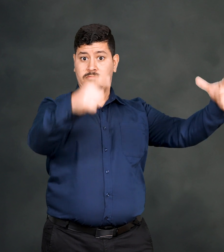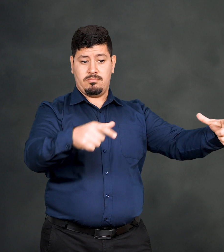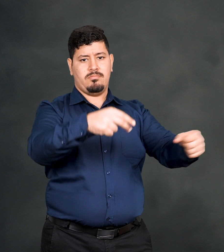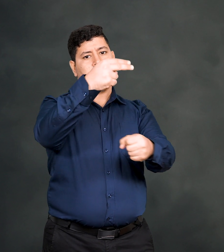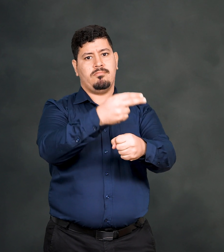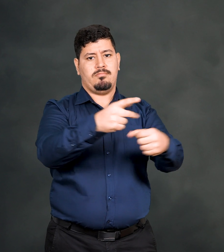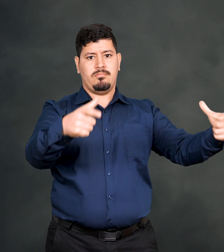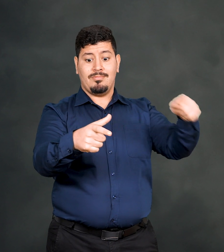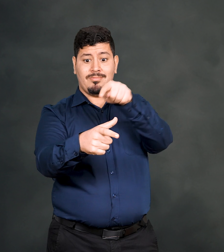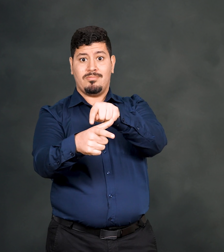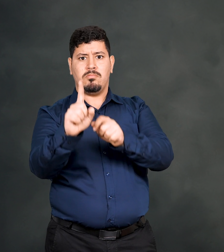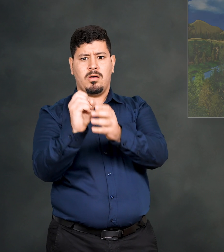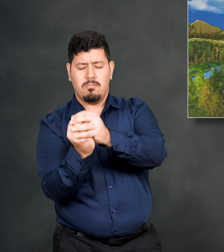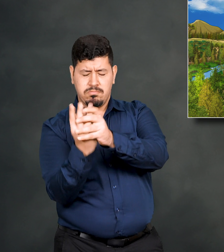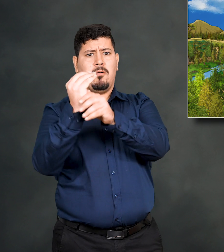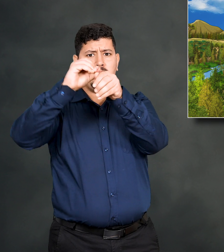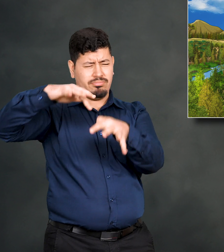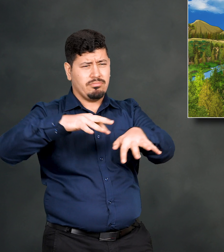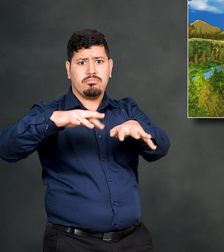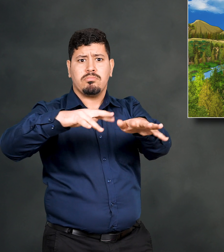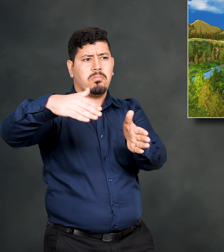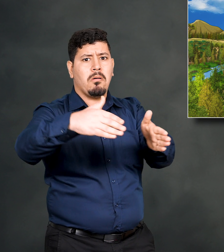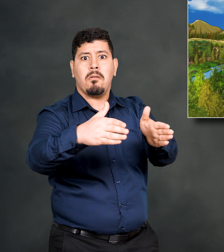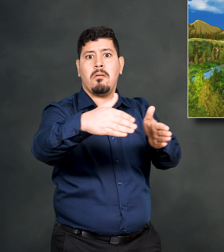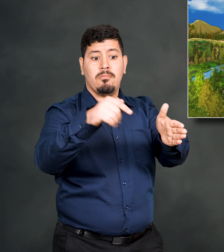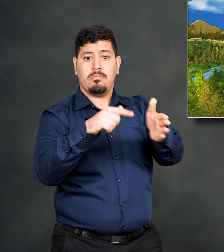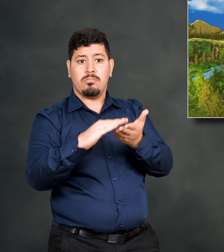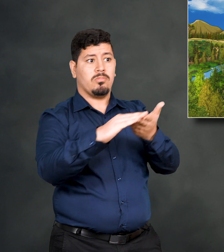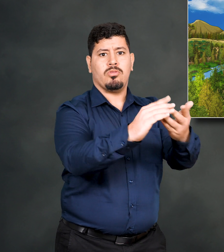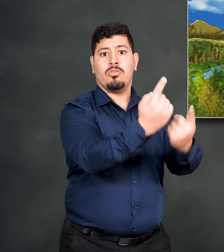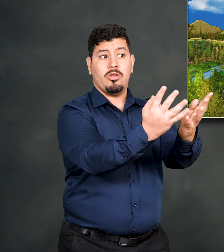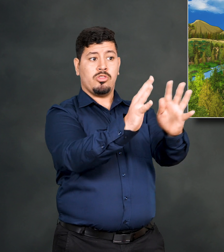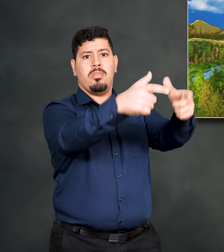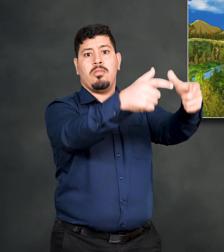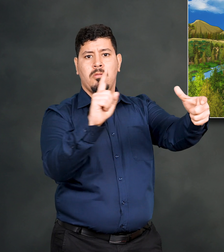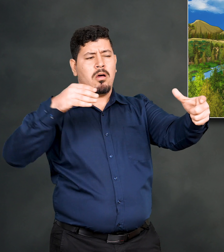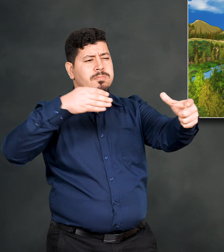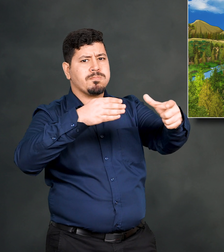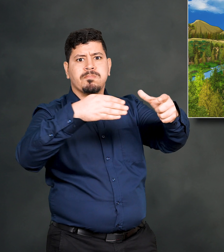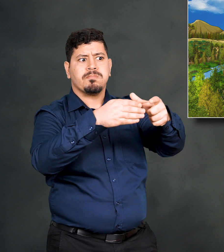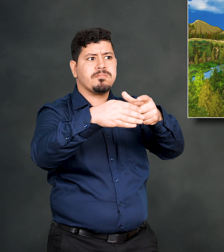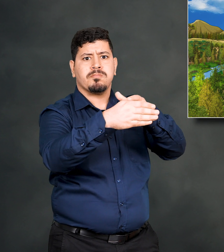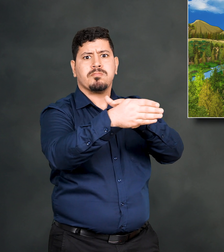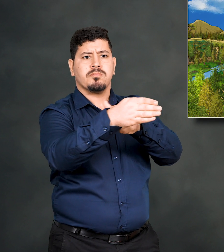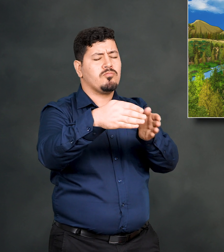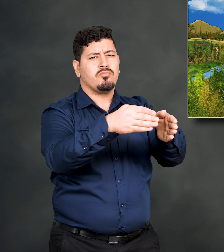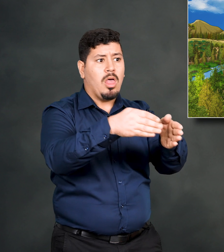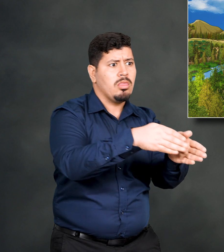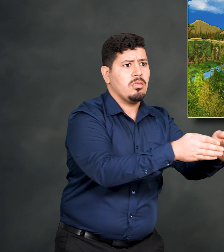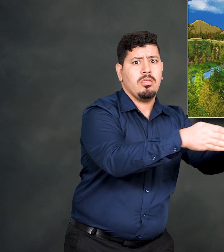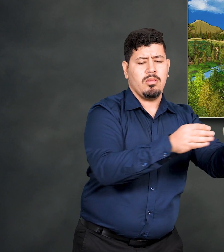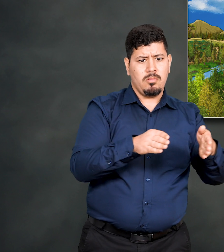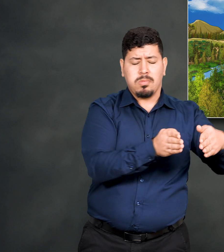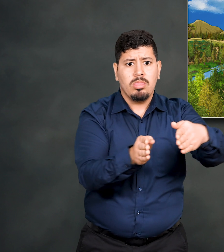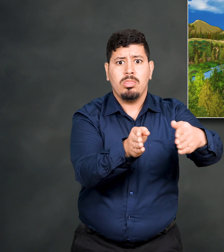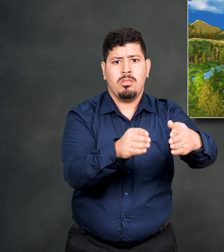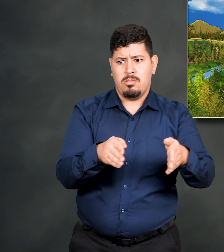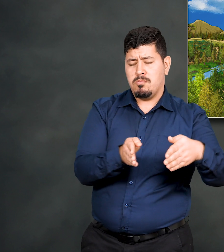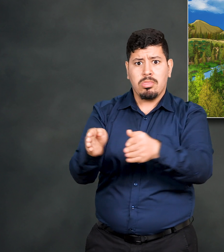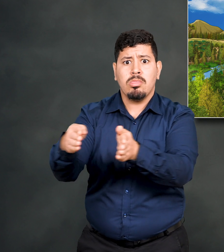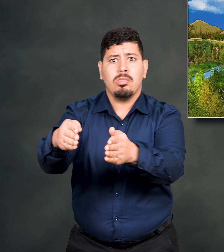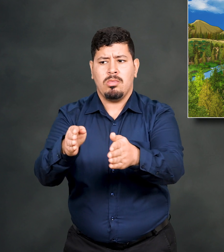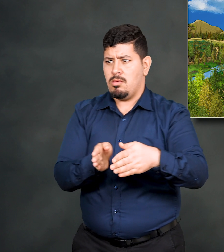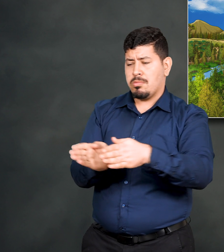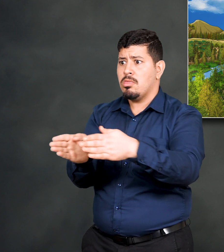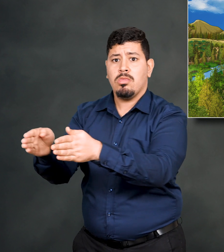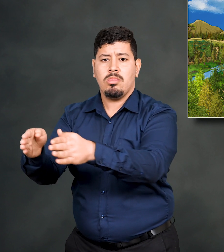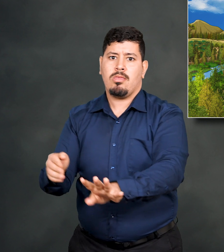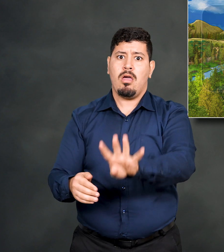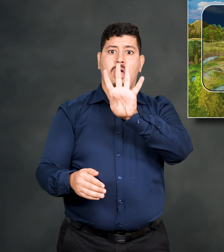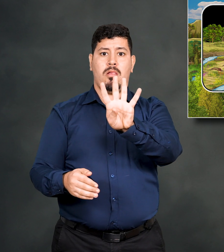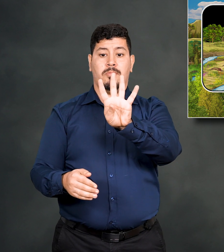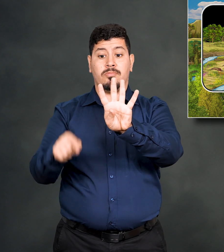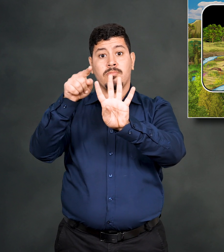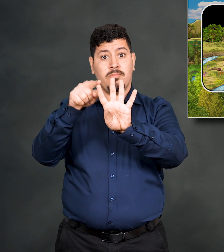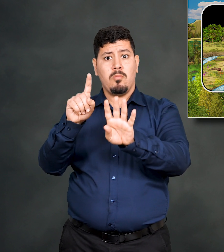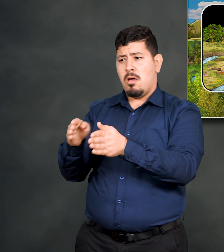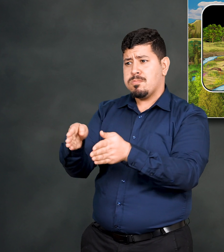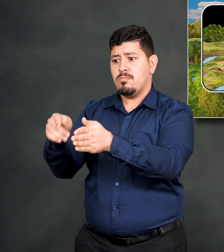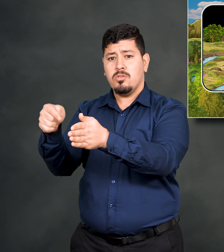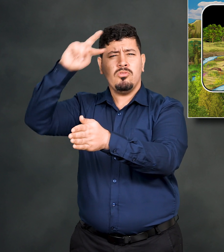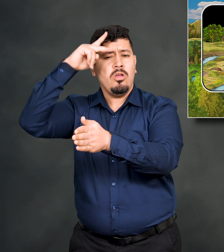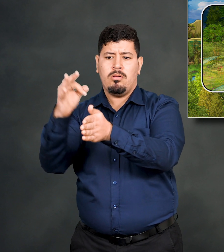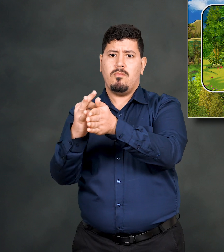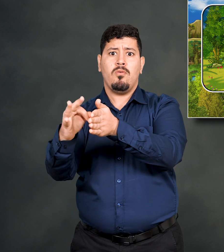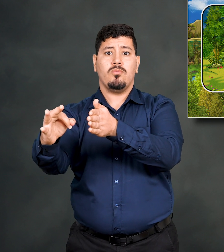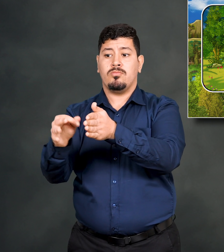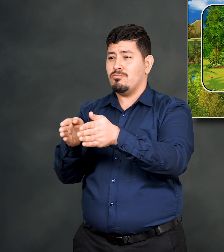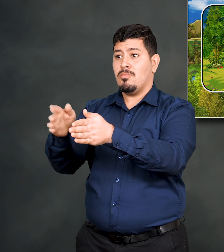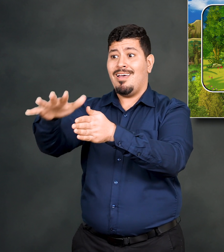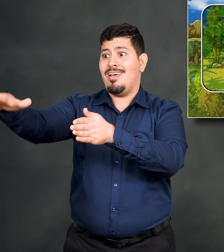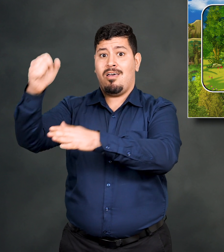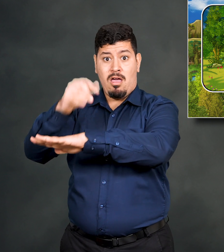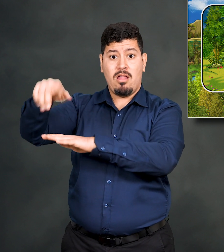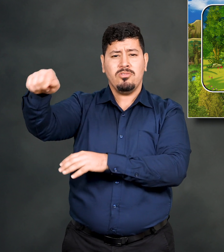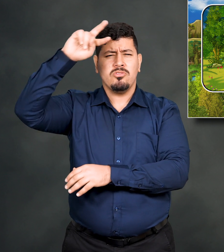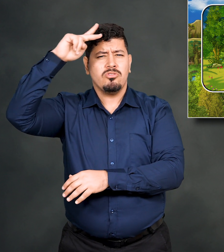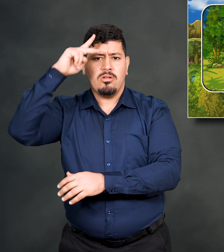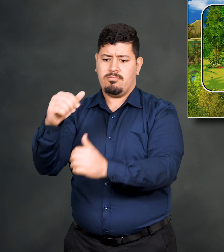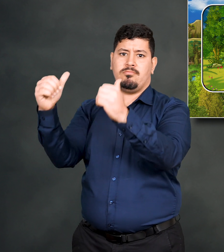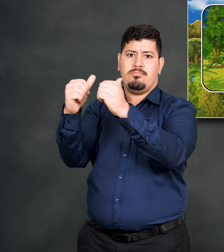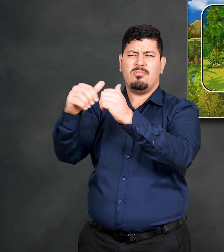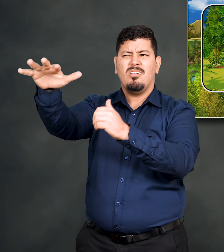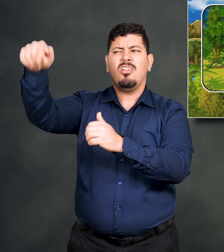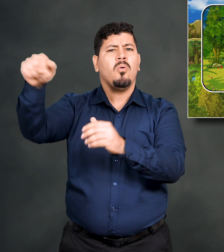Now a river flowed out of Eden to water the garden, and from there it branched into four headwaters: The name of the first river is Pishon;